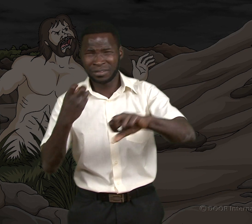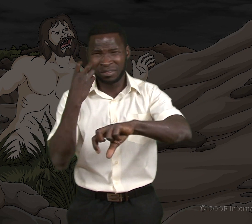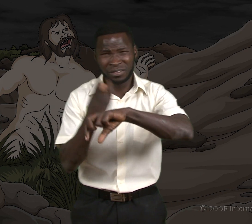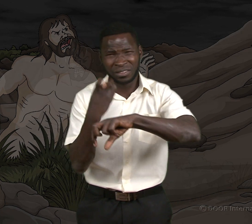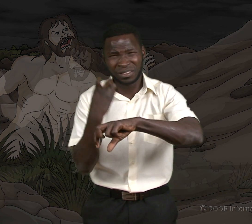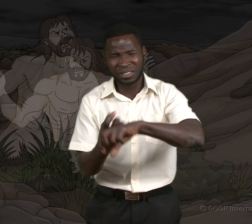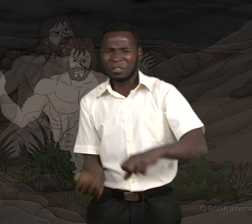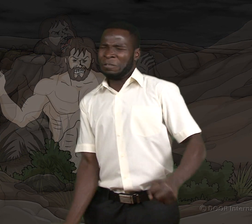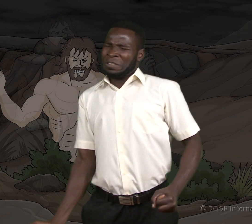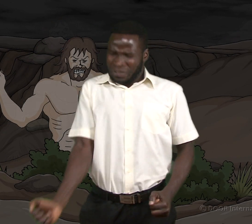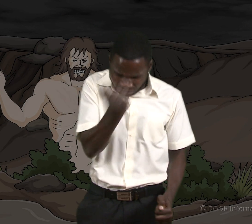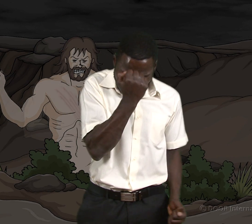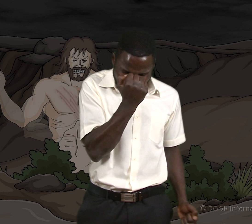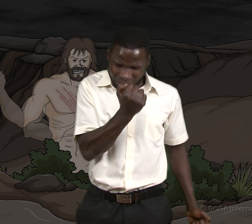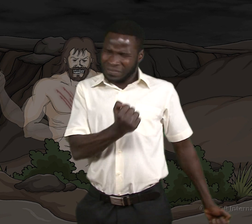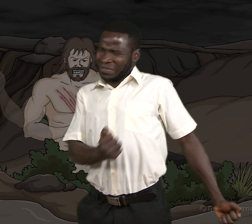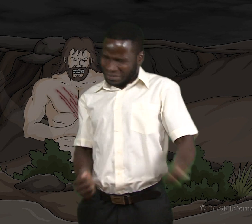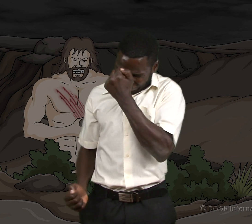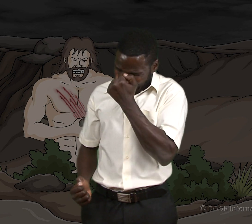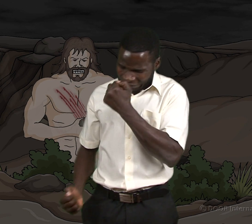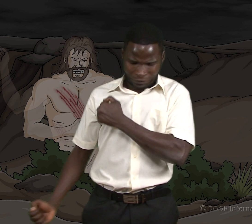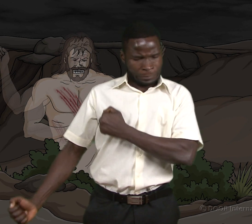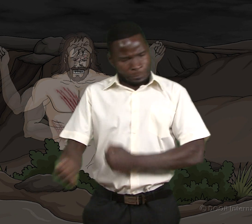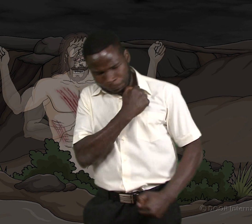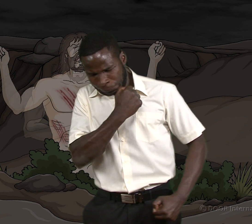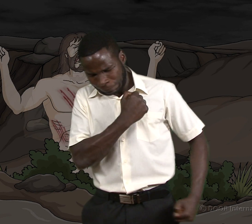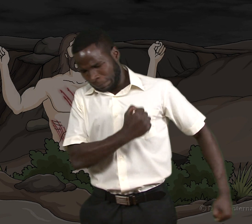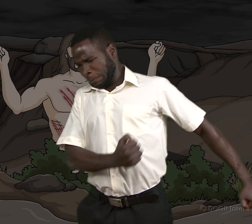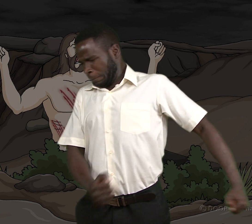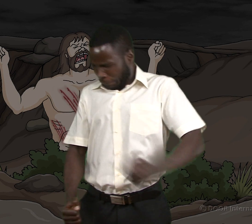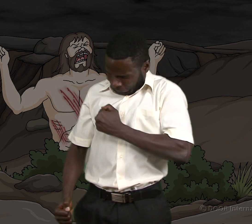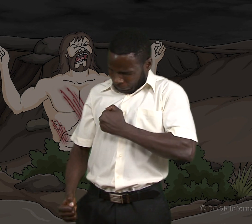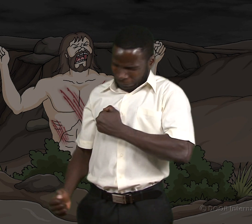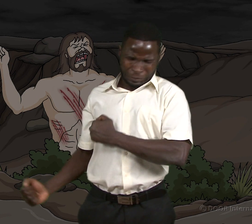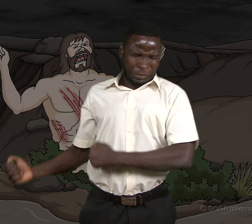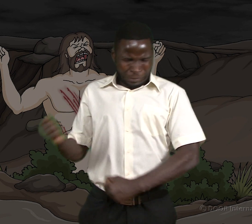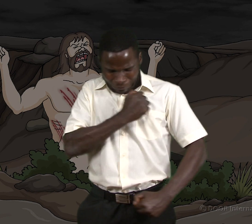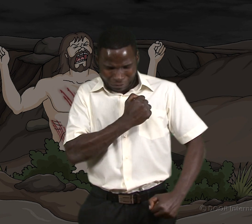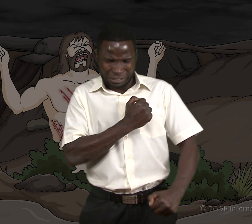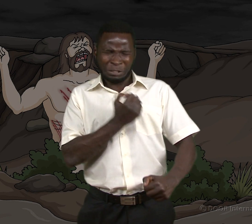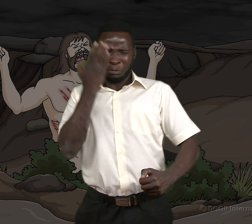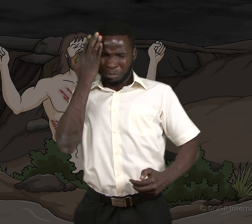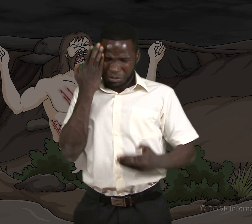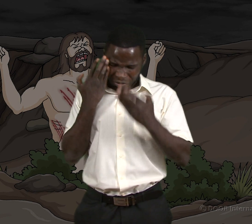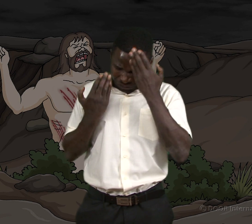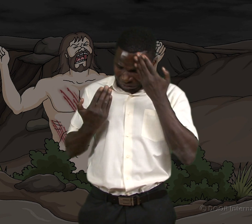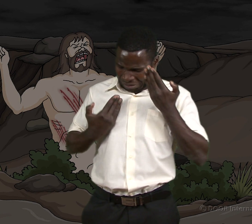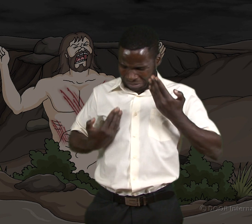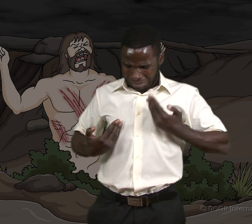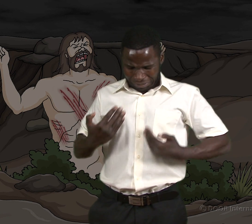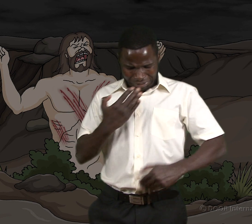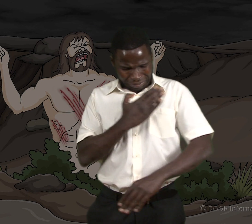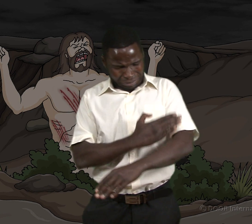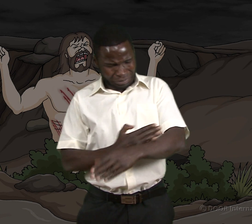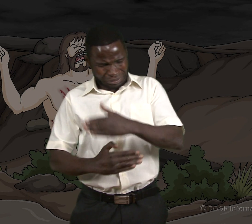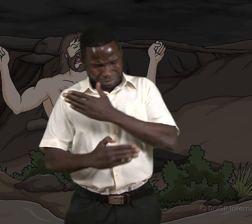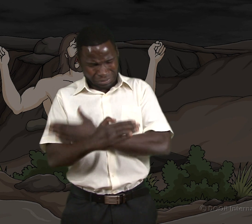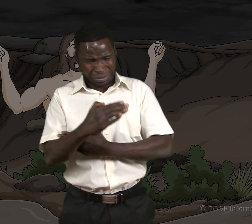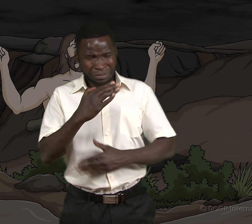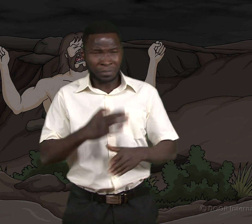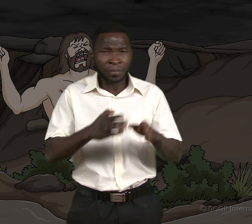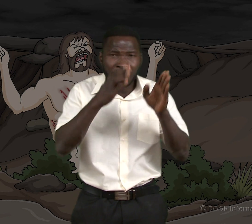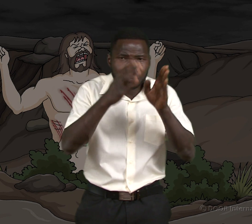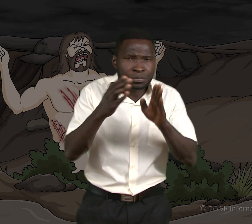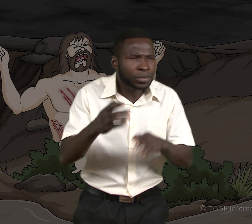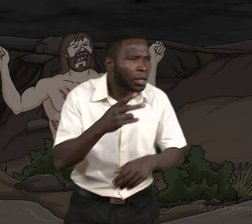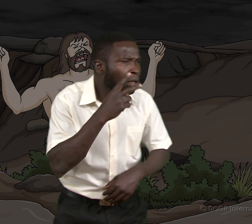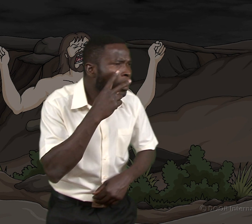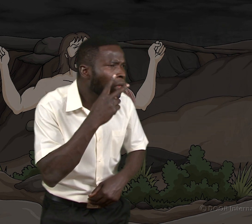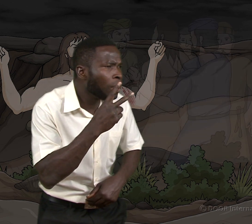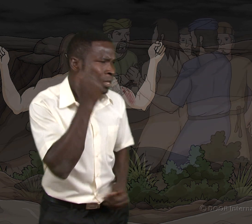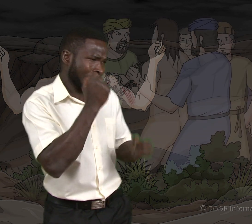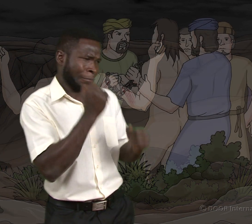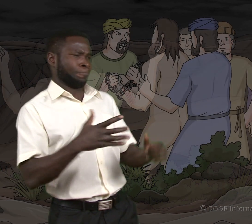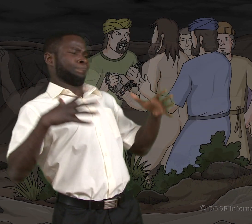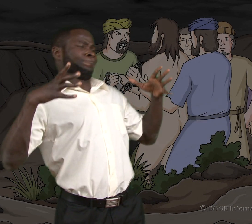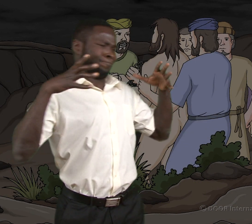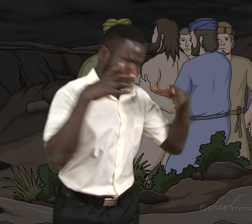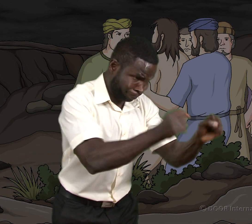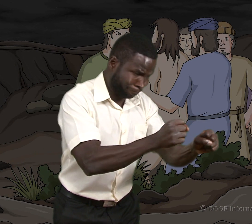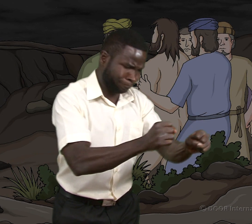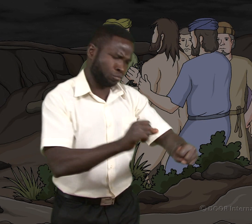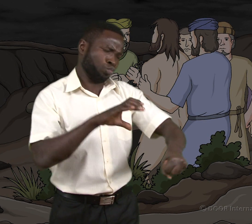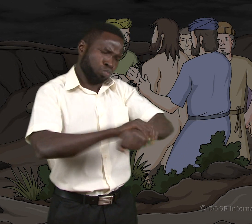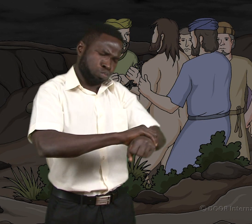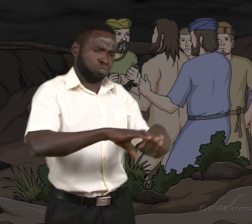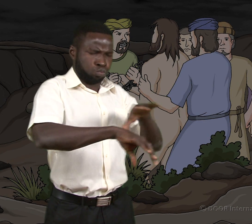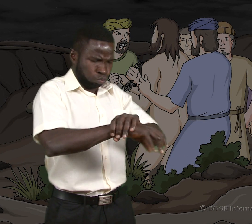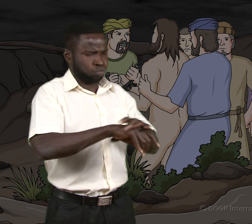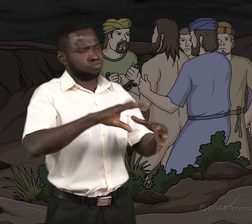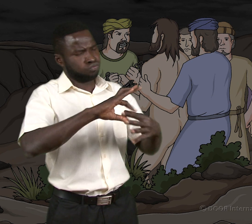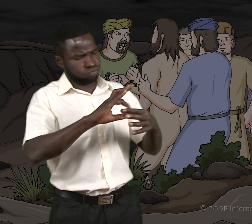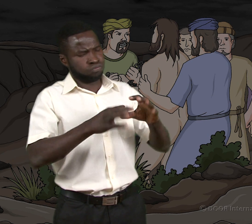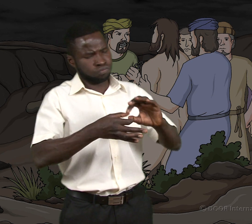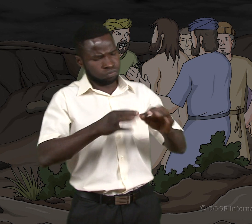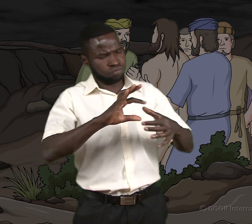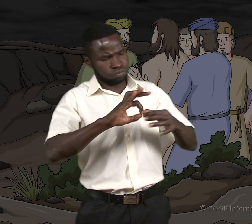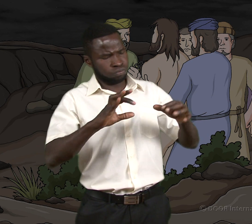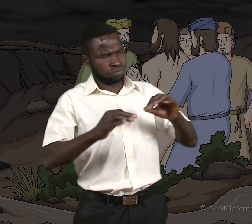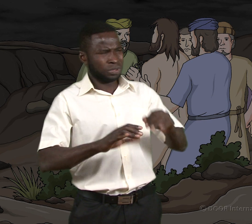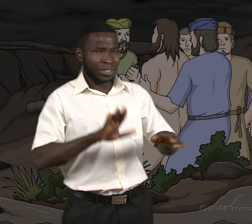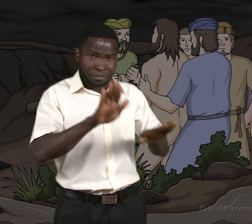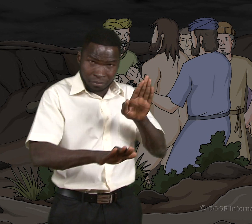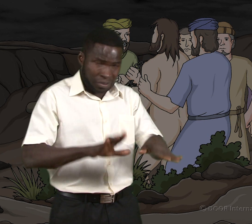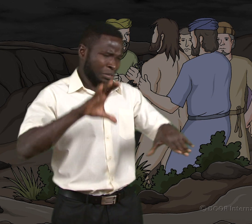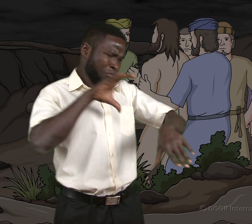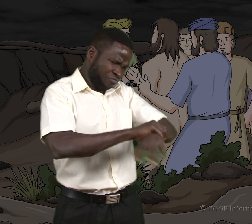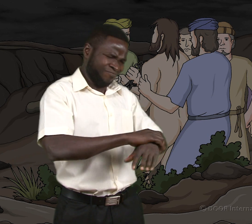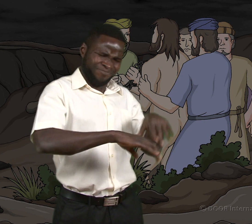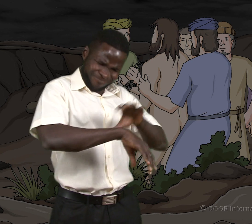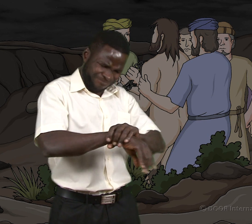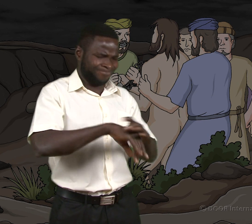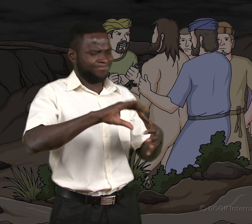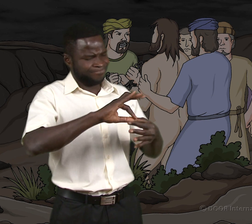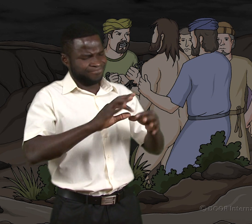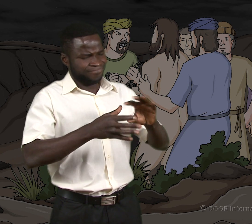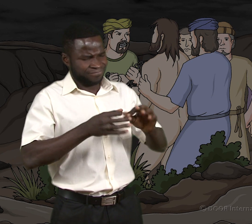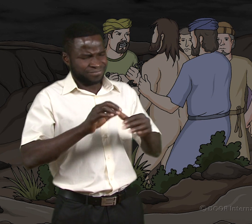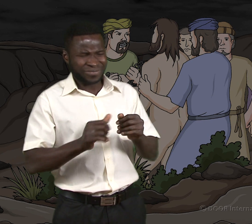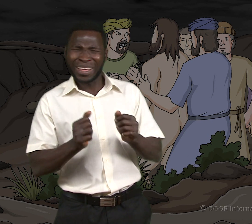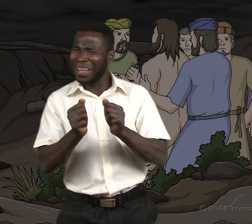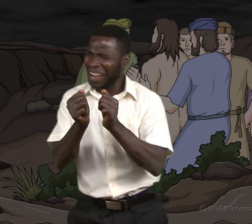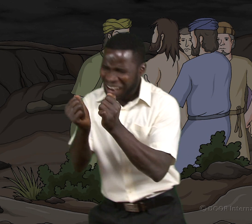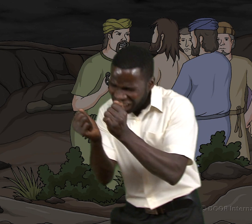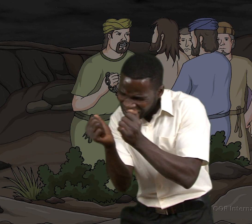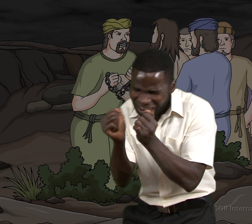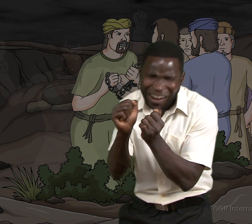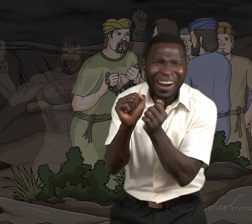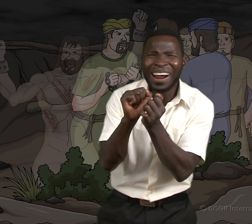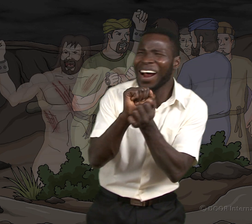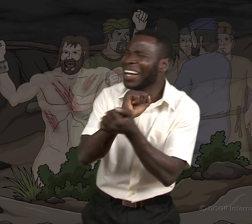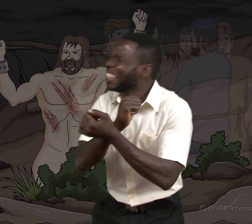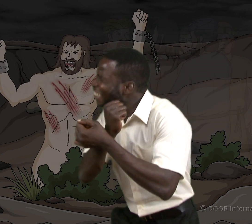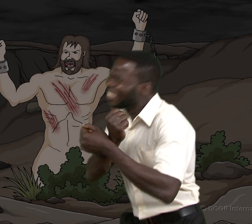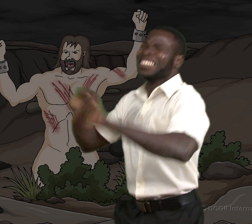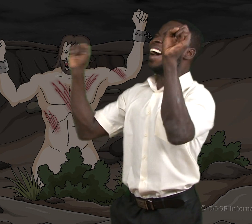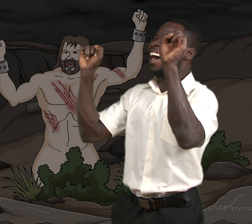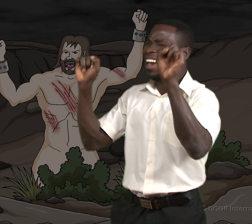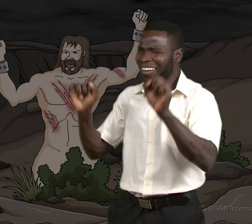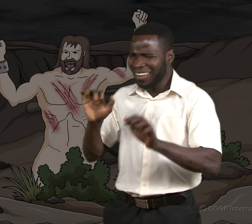Now there was no one with the strength to subdue him.